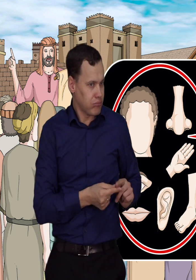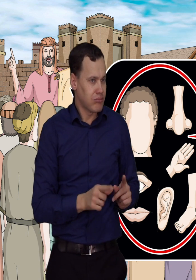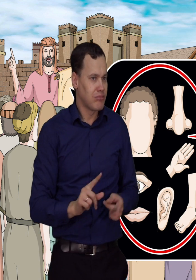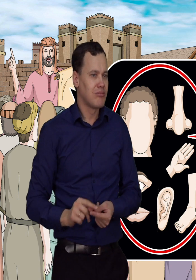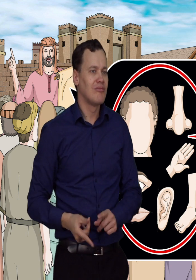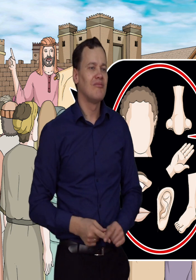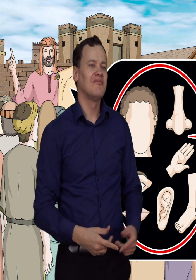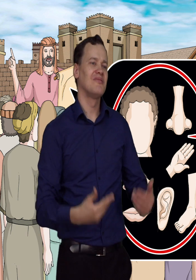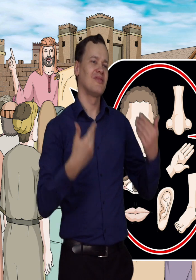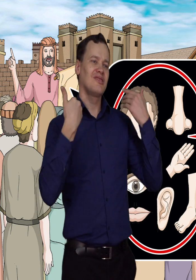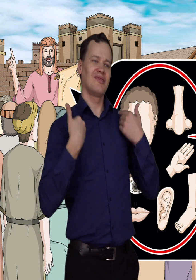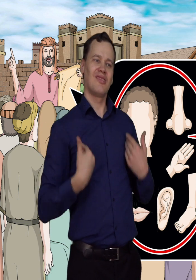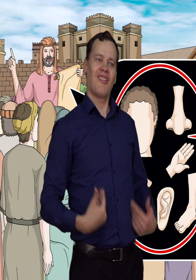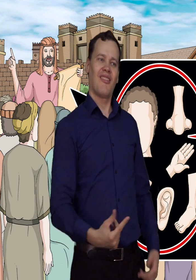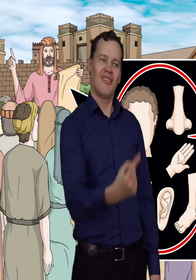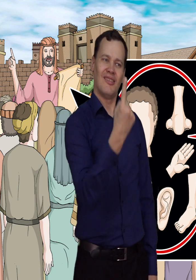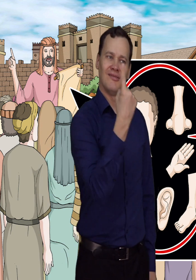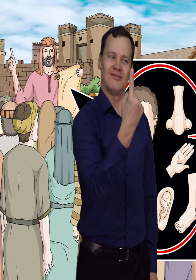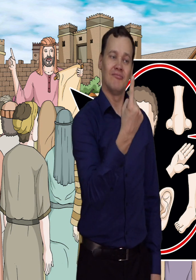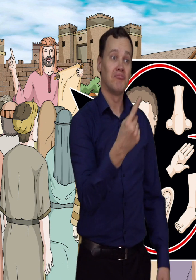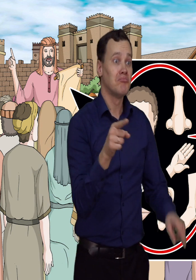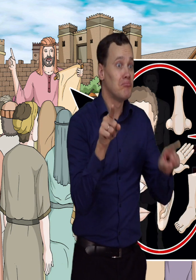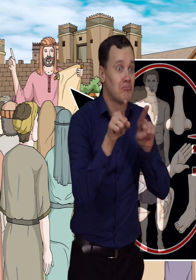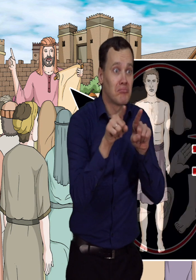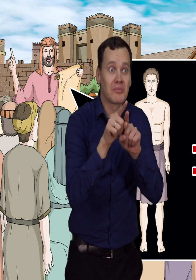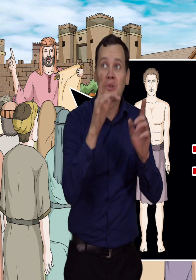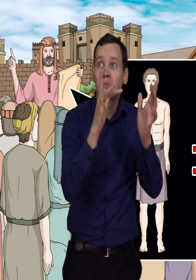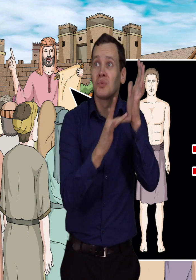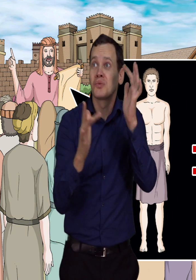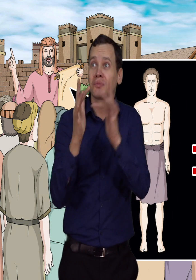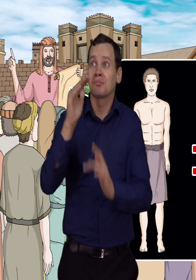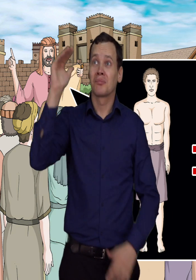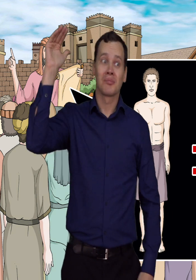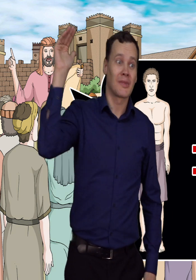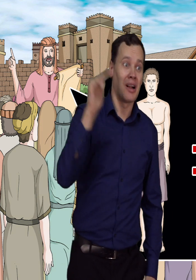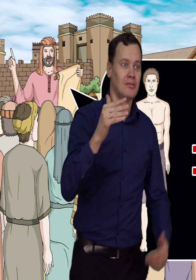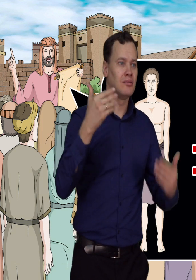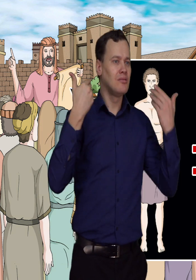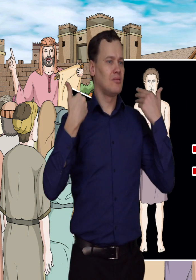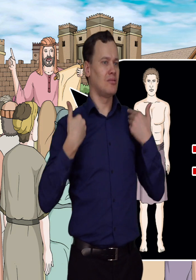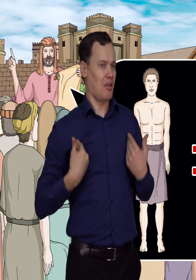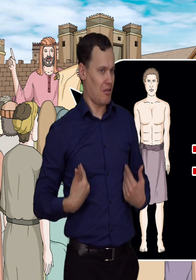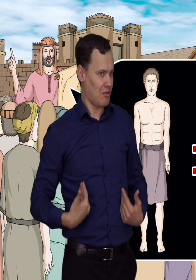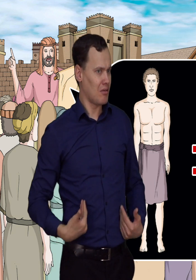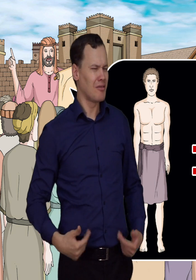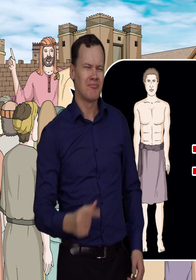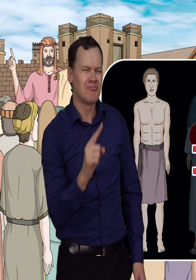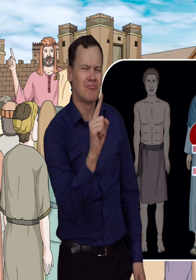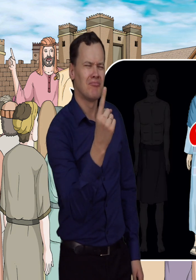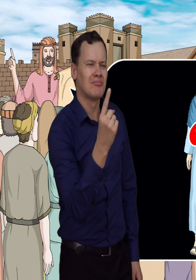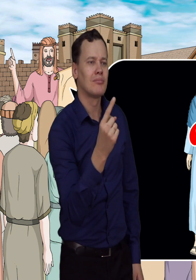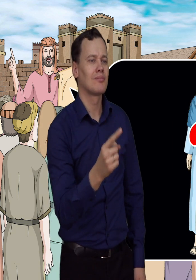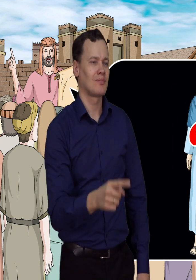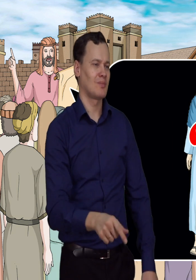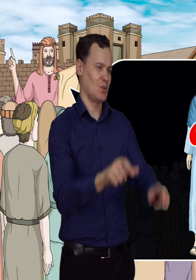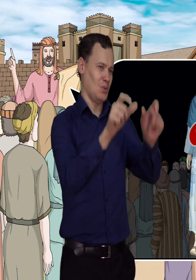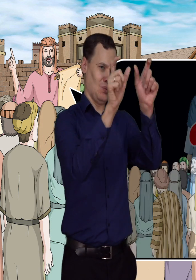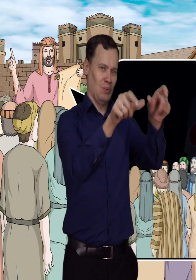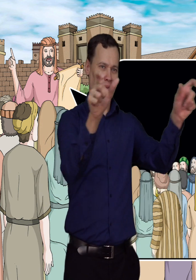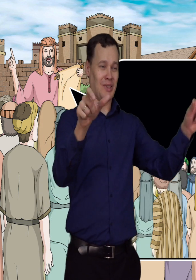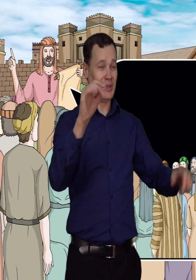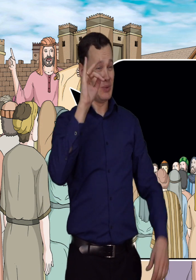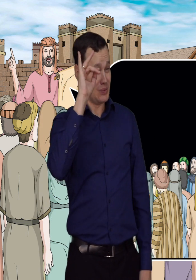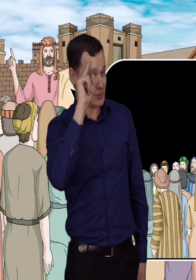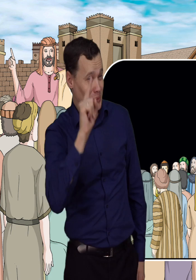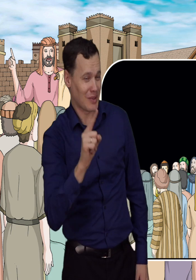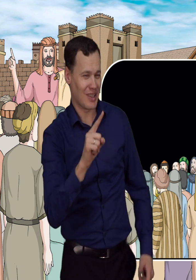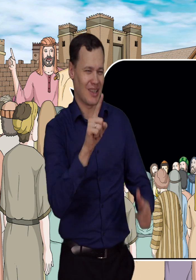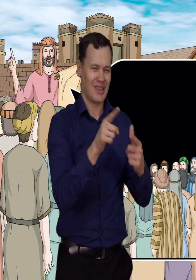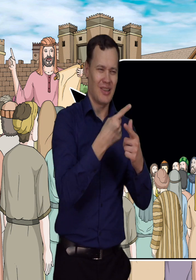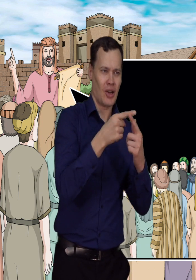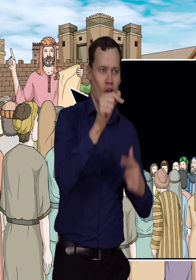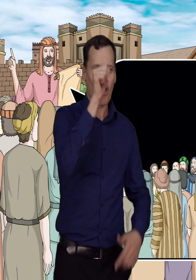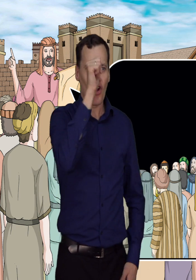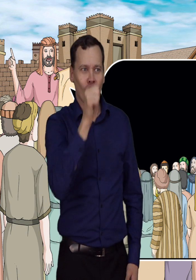So it is with Christ.